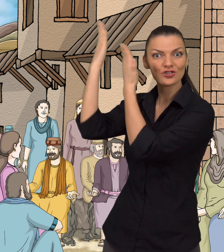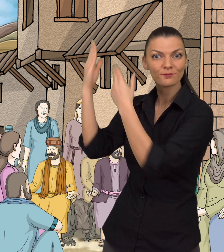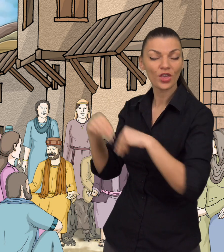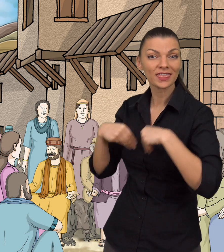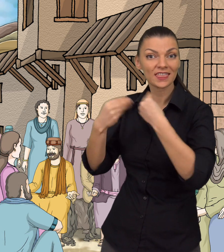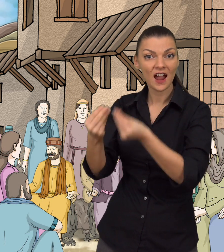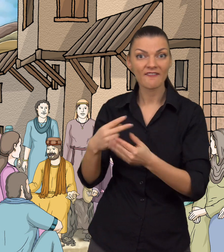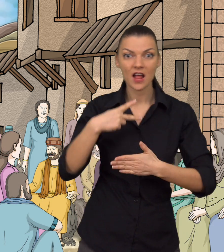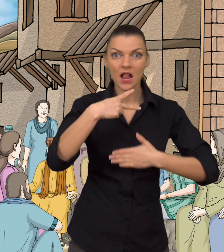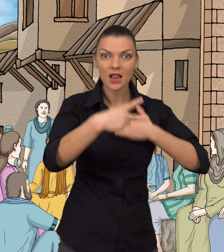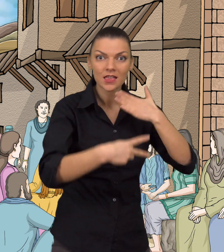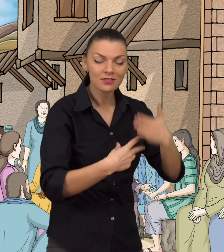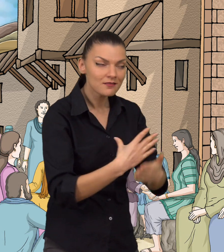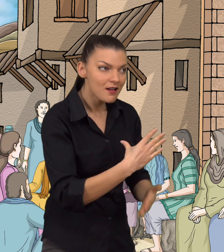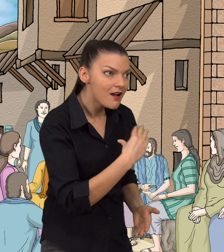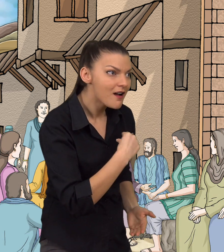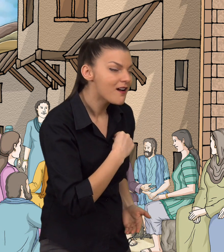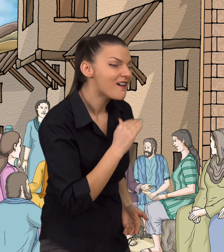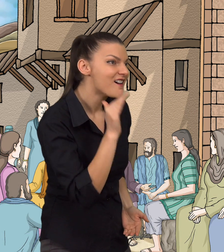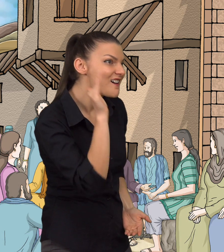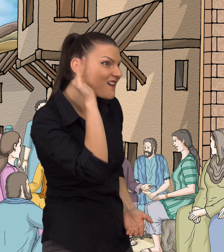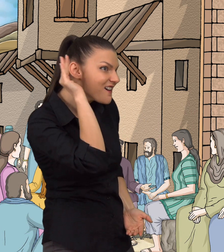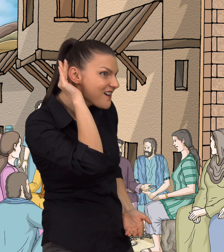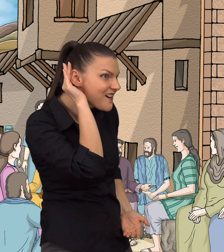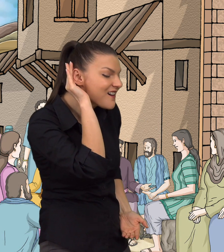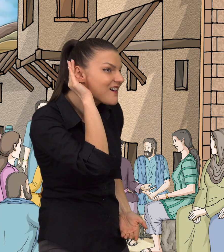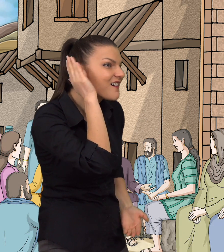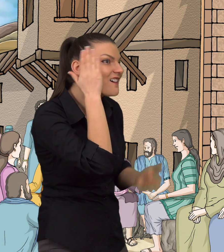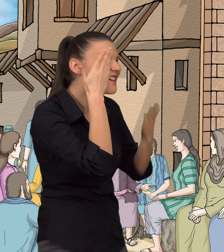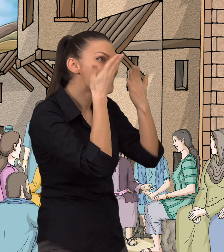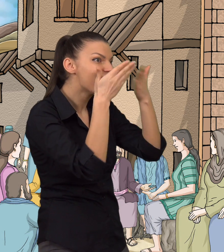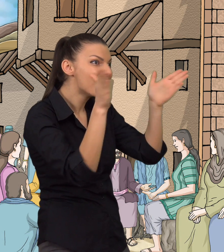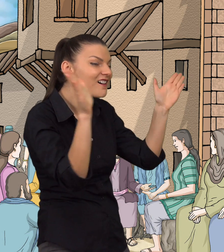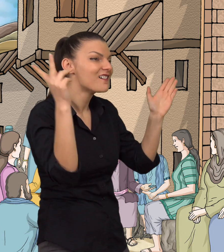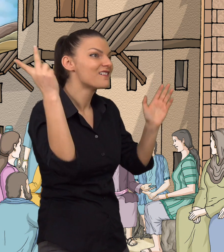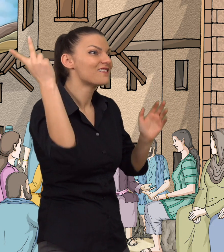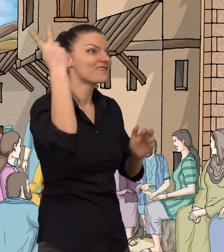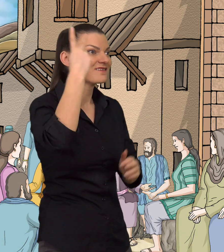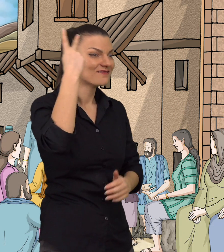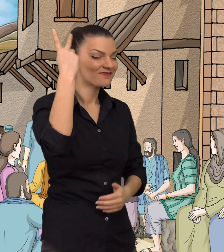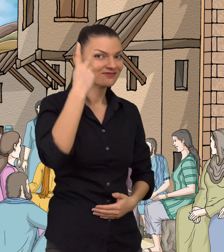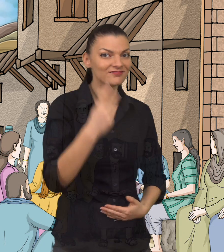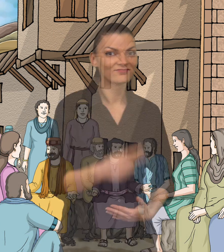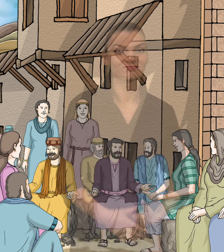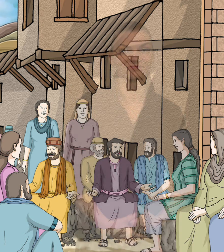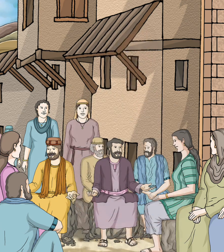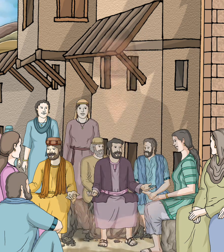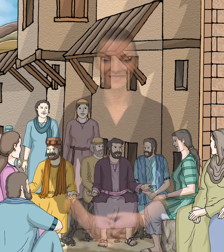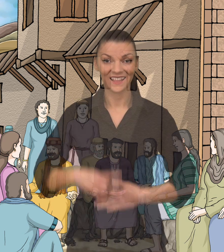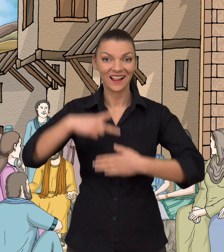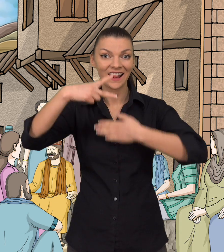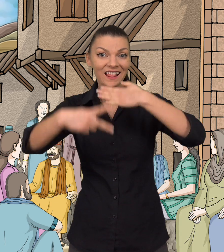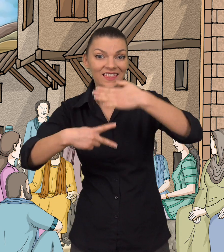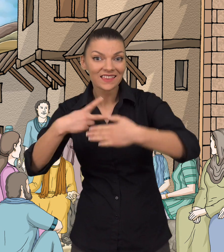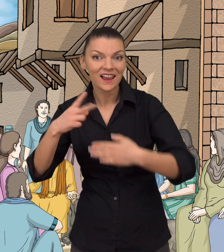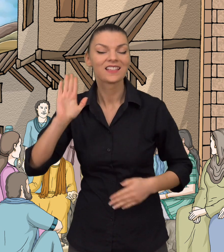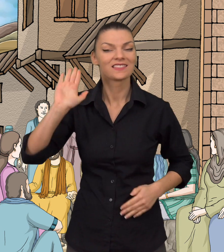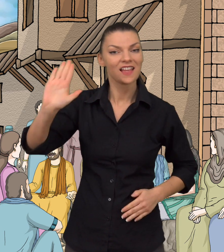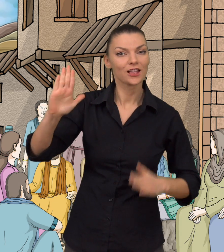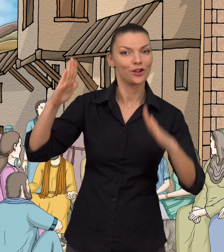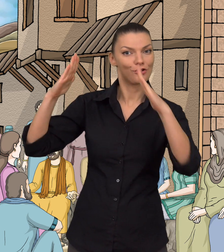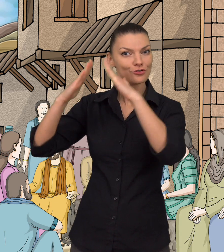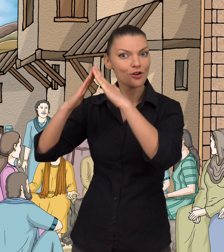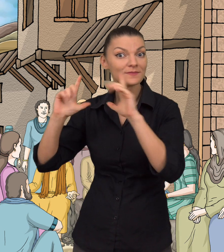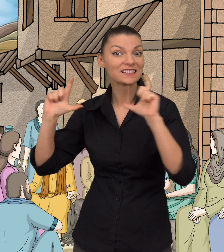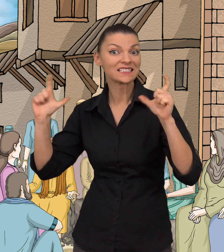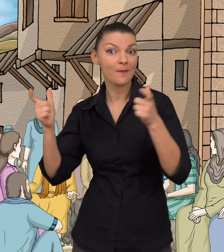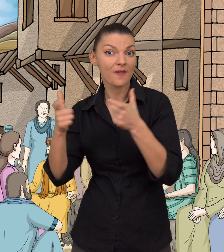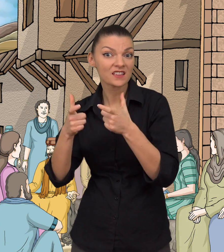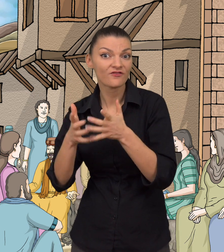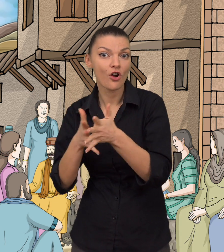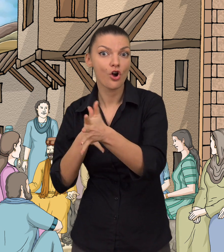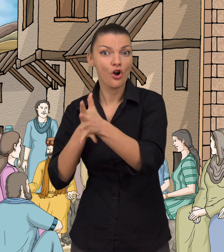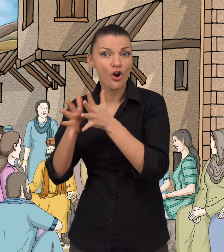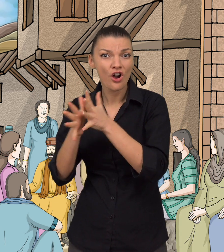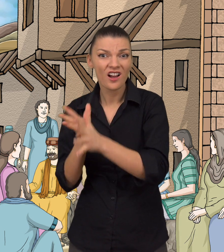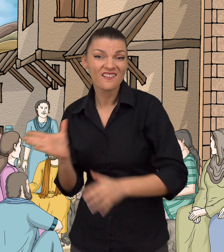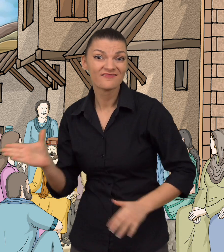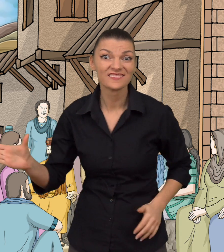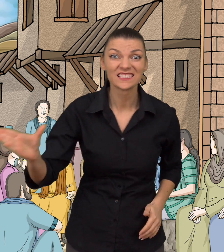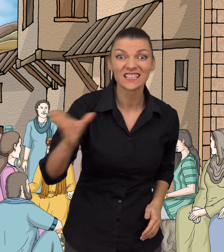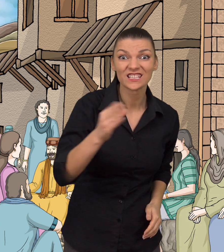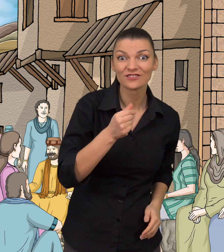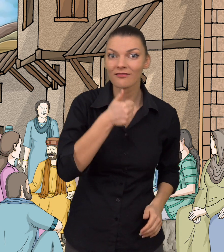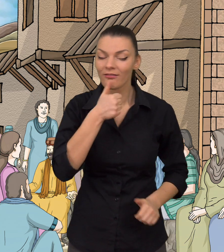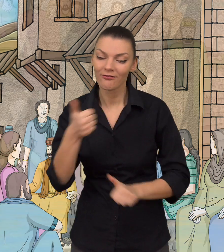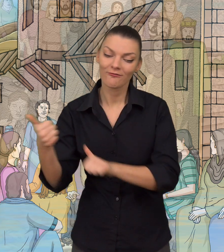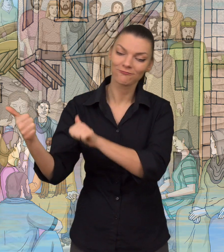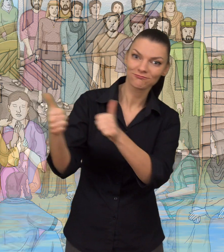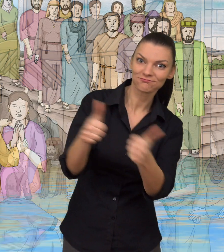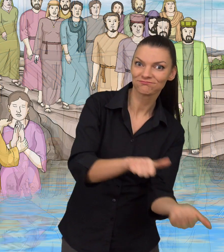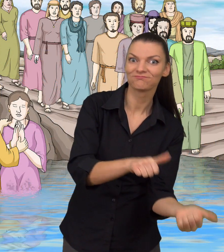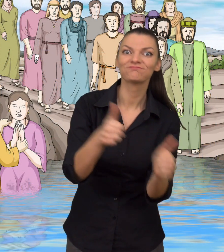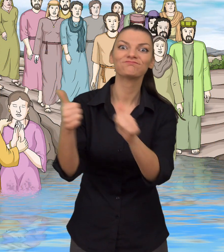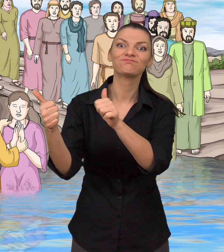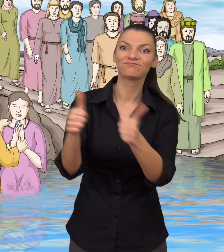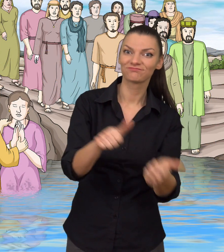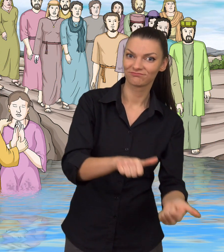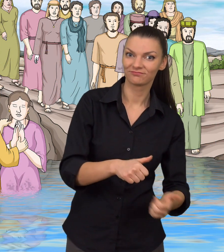The Lord opened her heart to respond to Paul’s message.